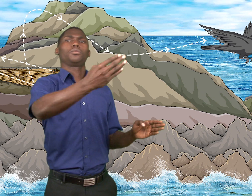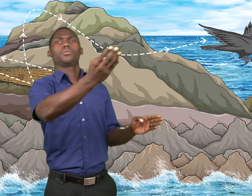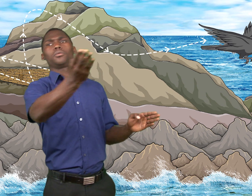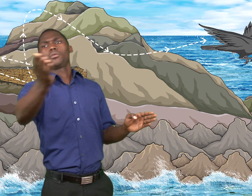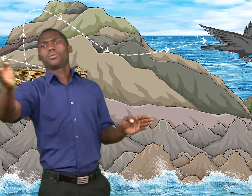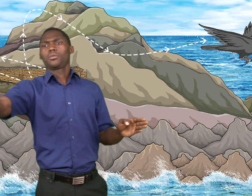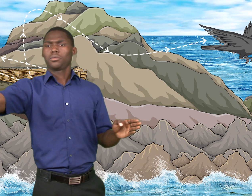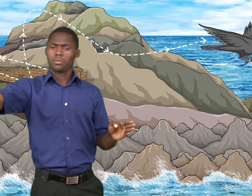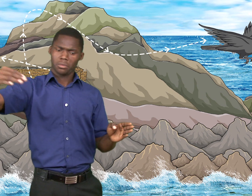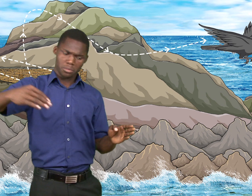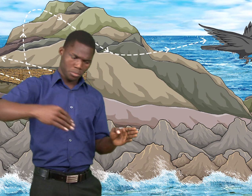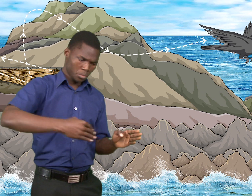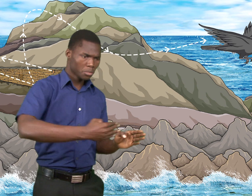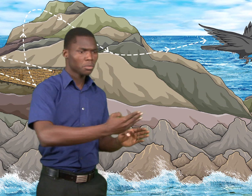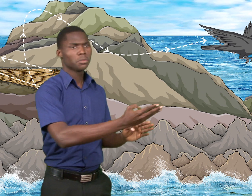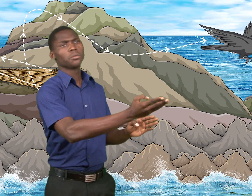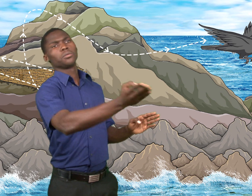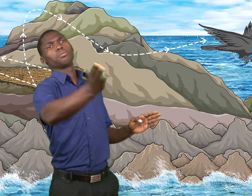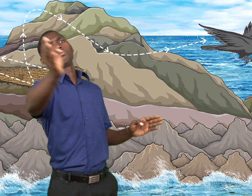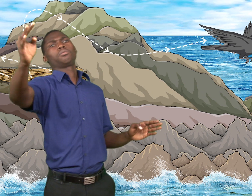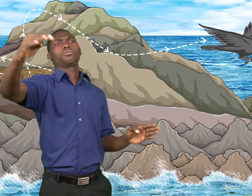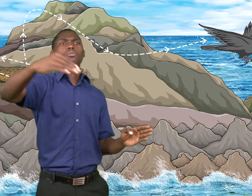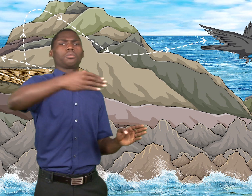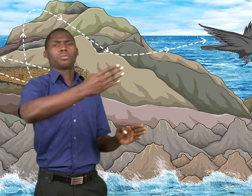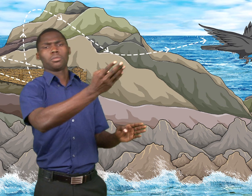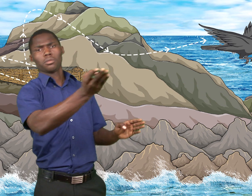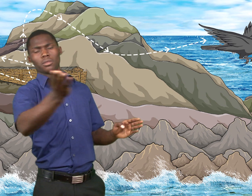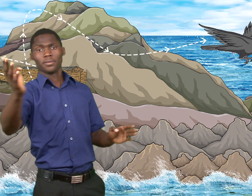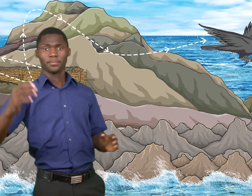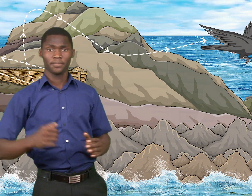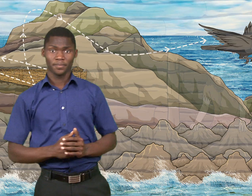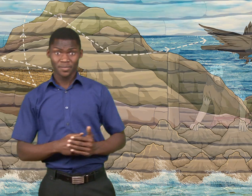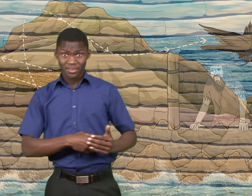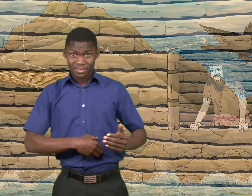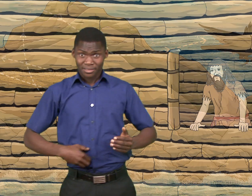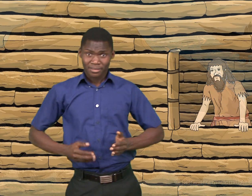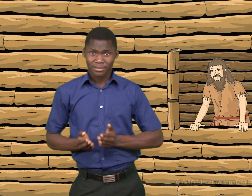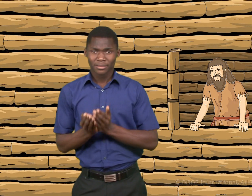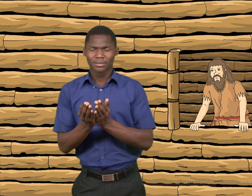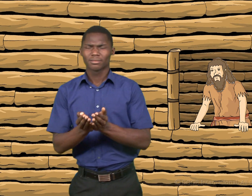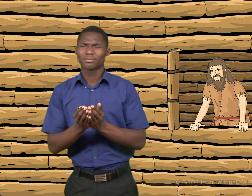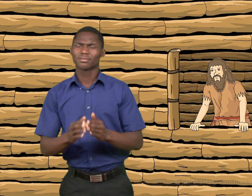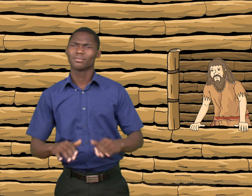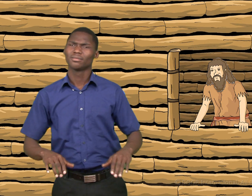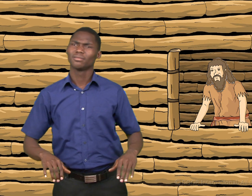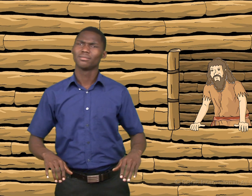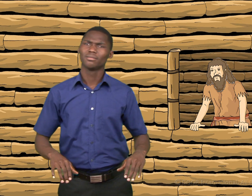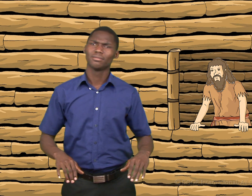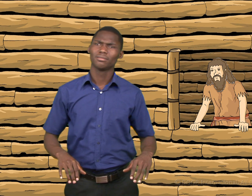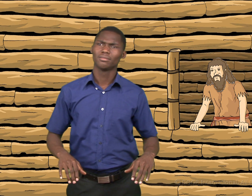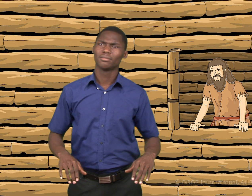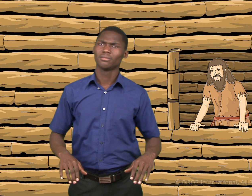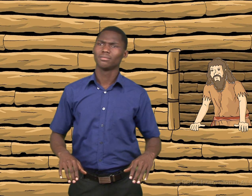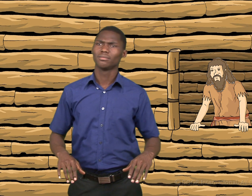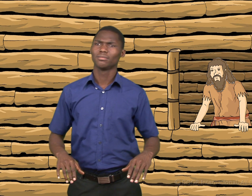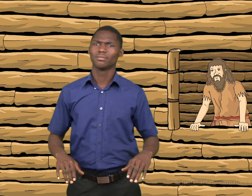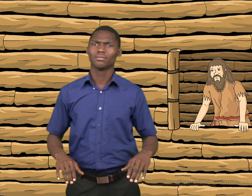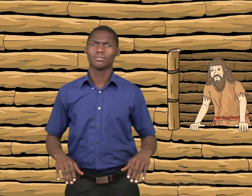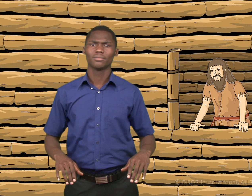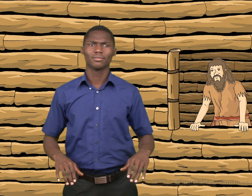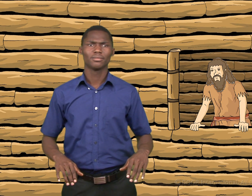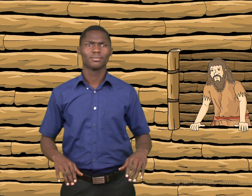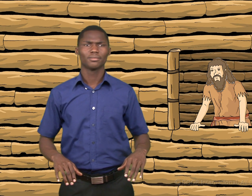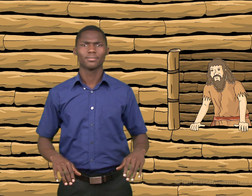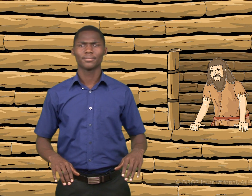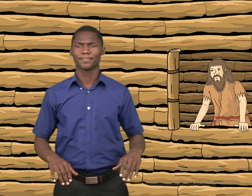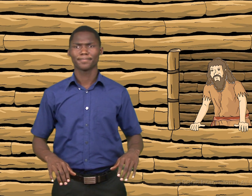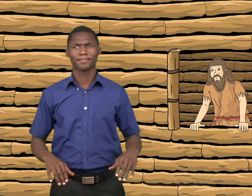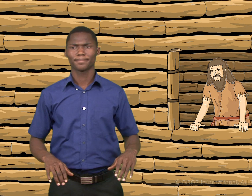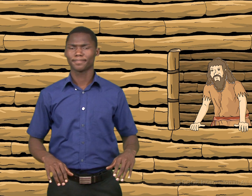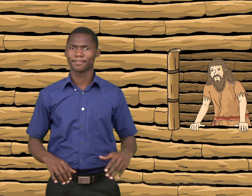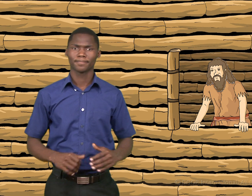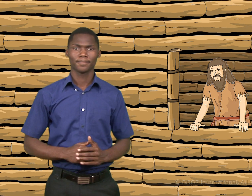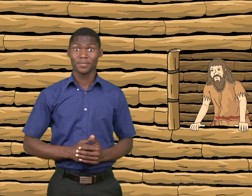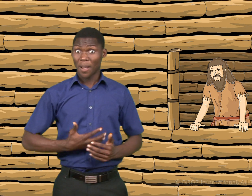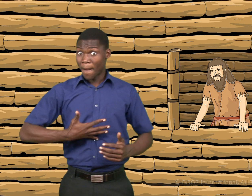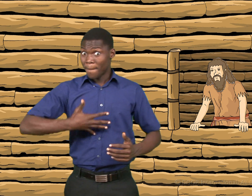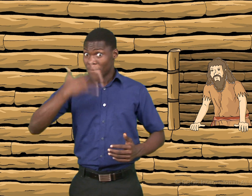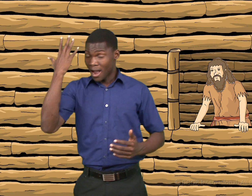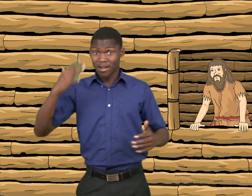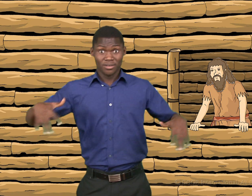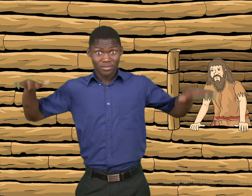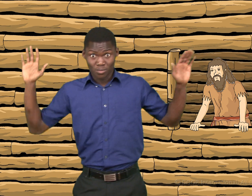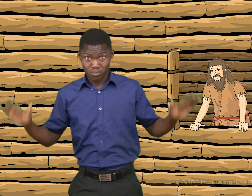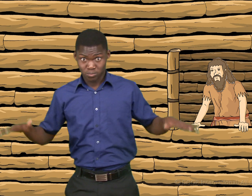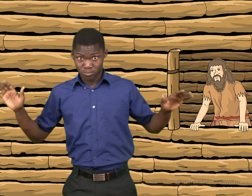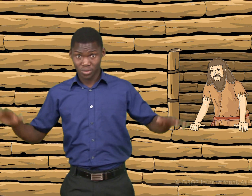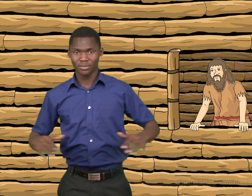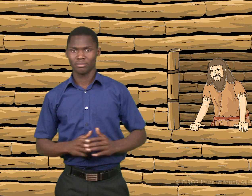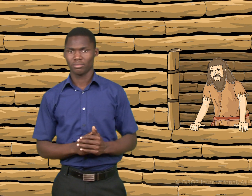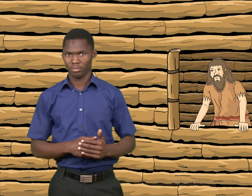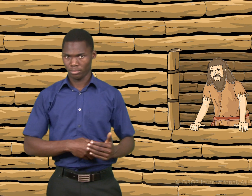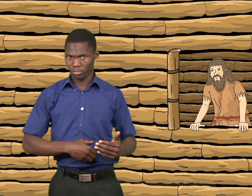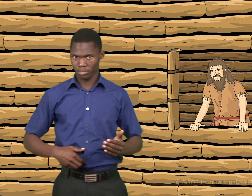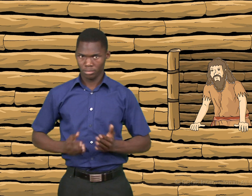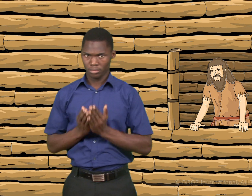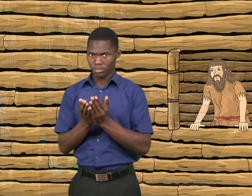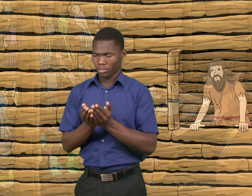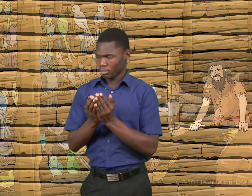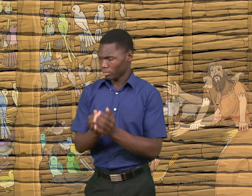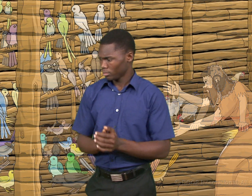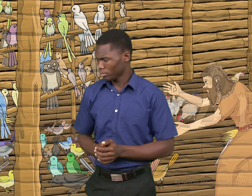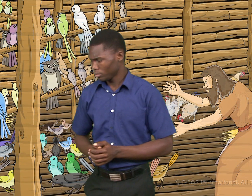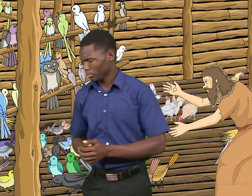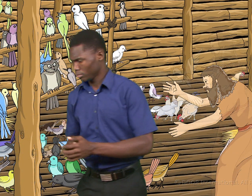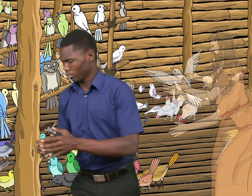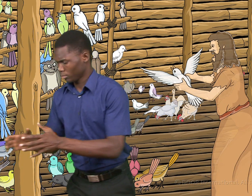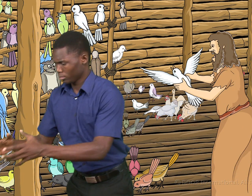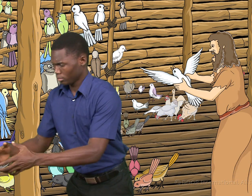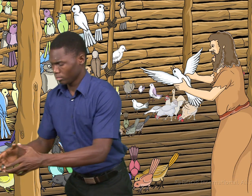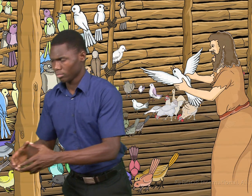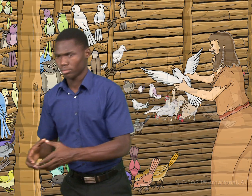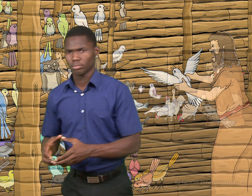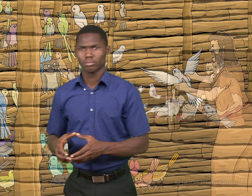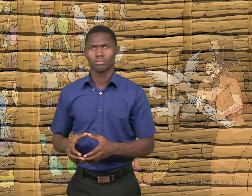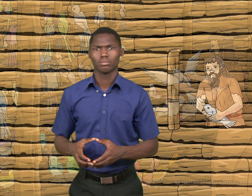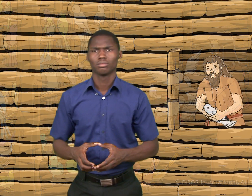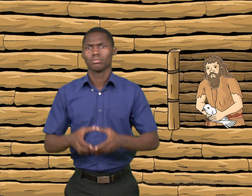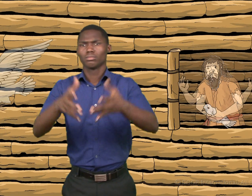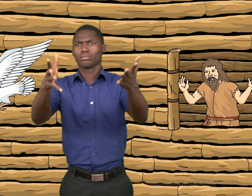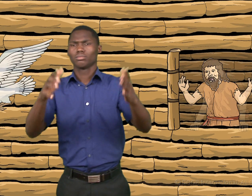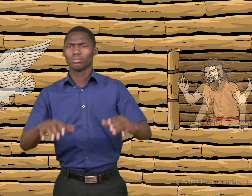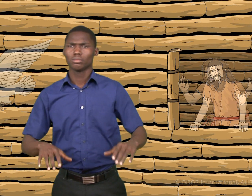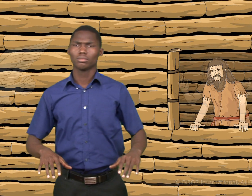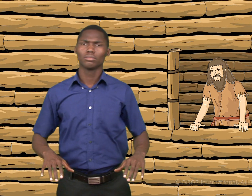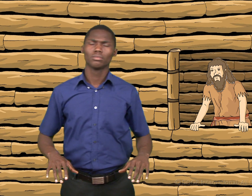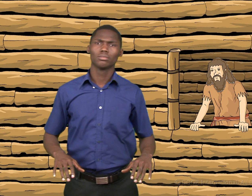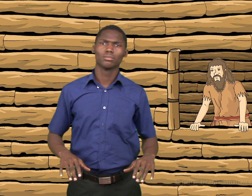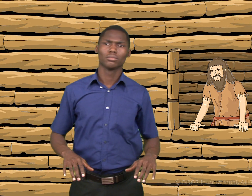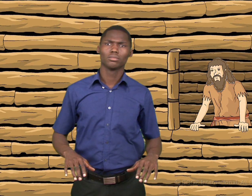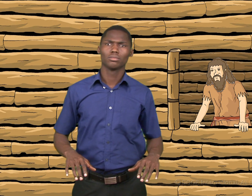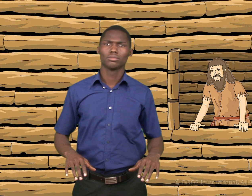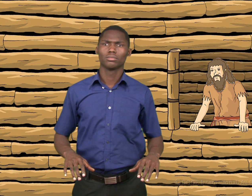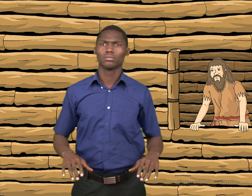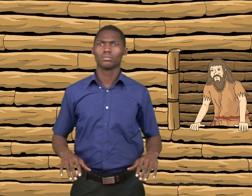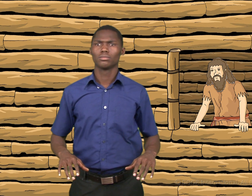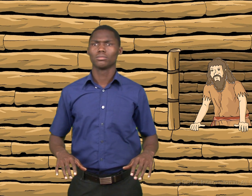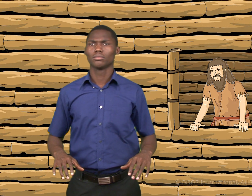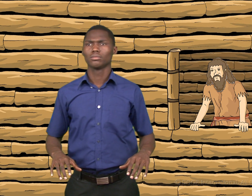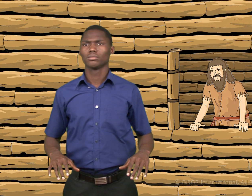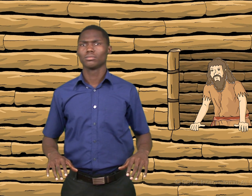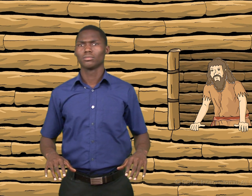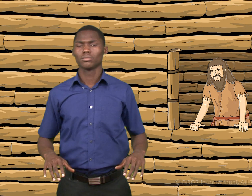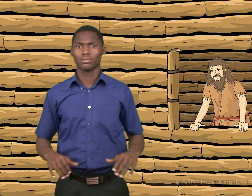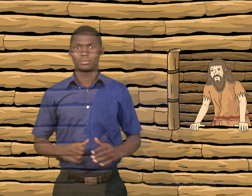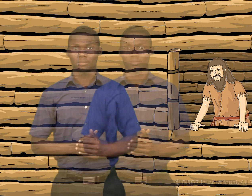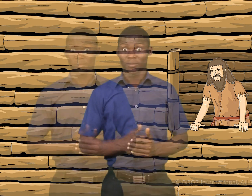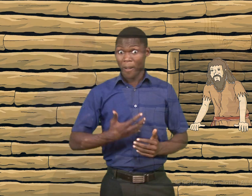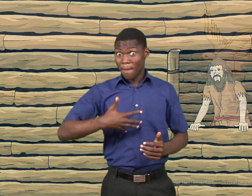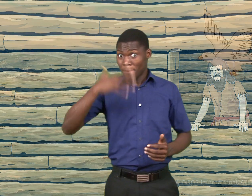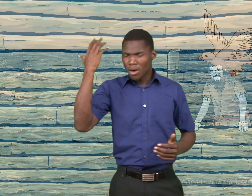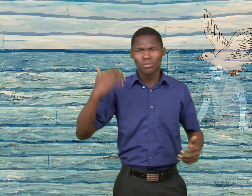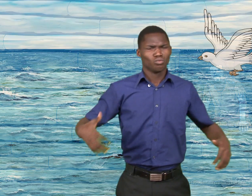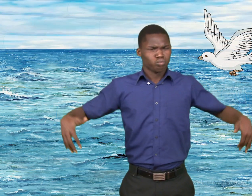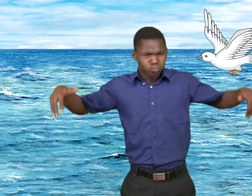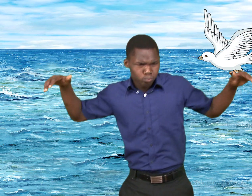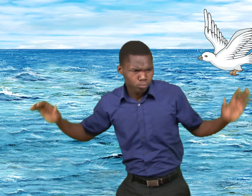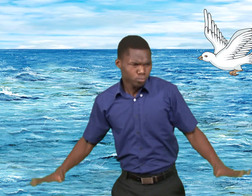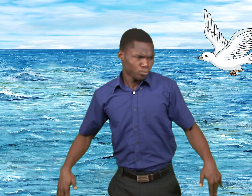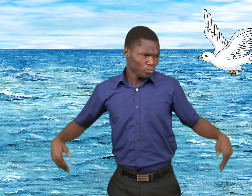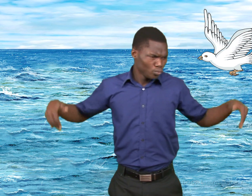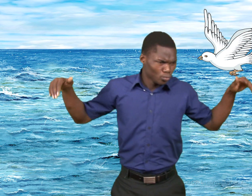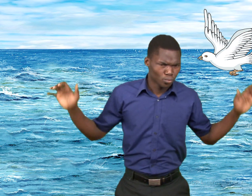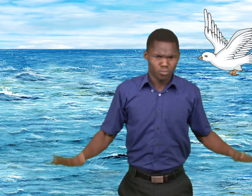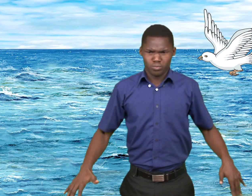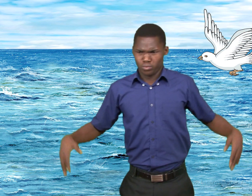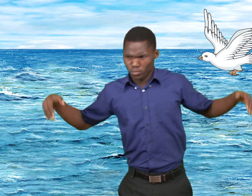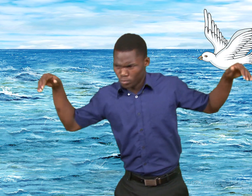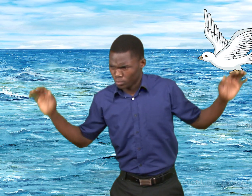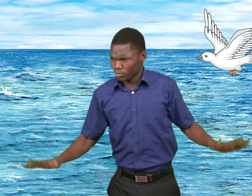Then Noah sent out a dove to see if the waters had receded from the surface of the ground.